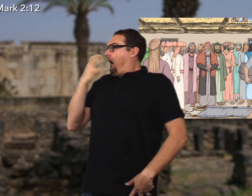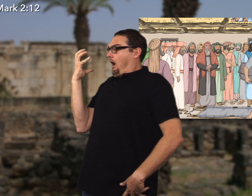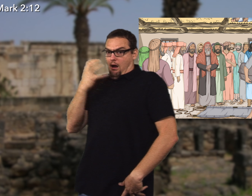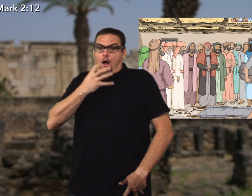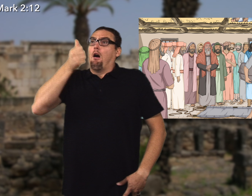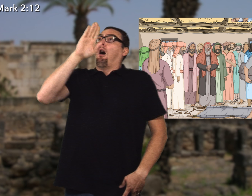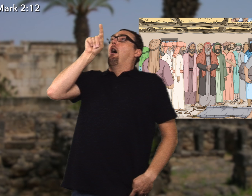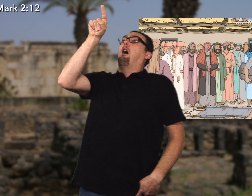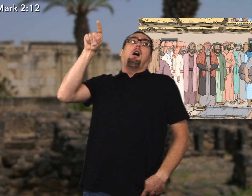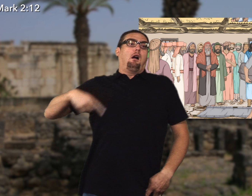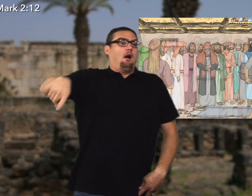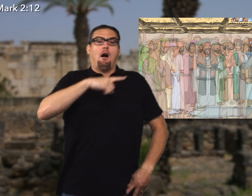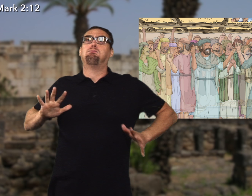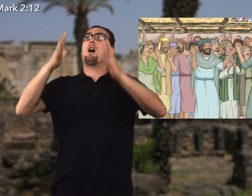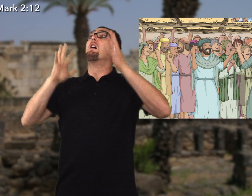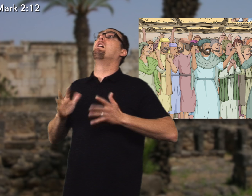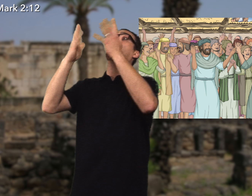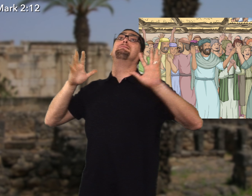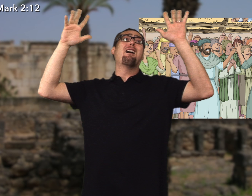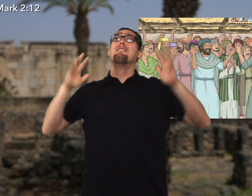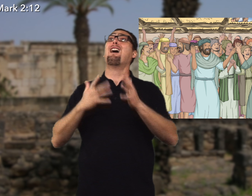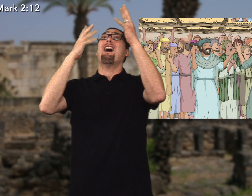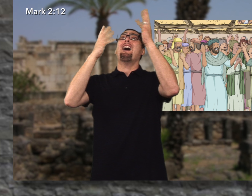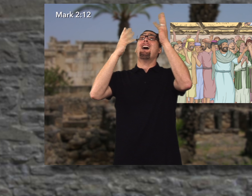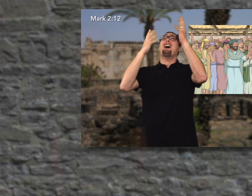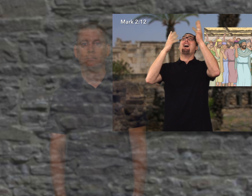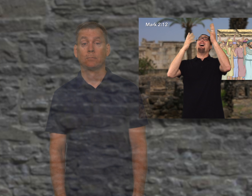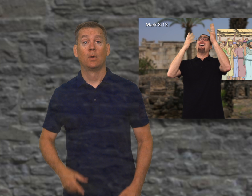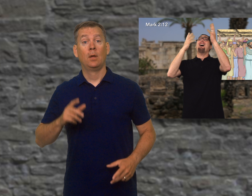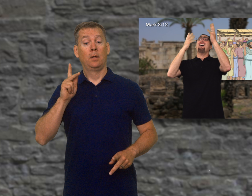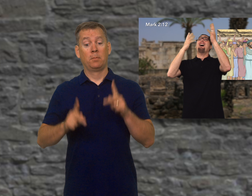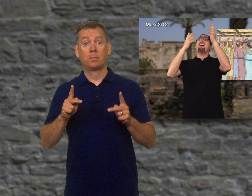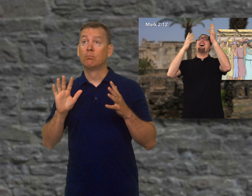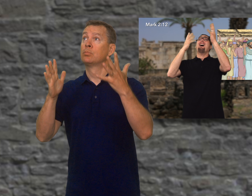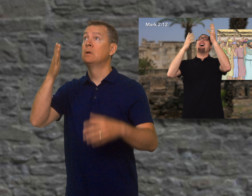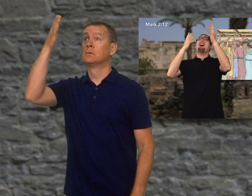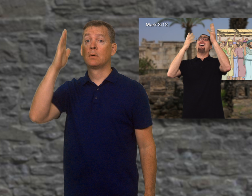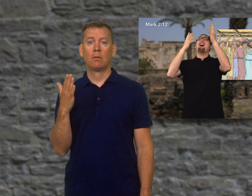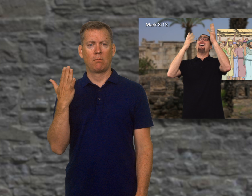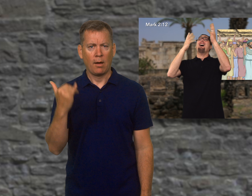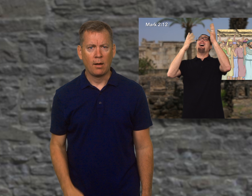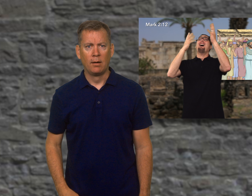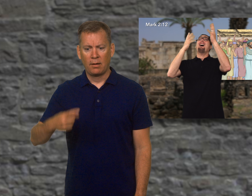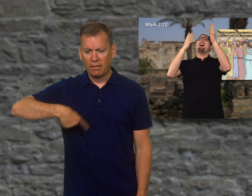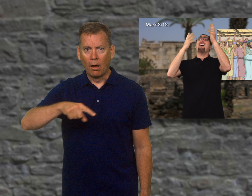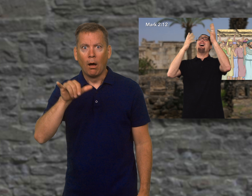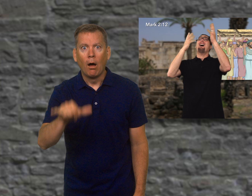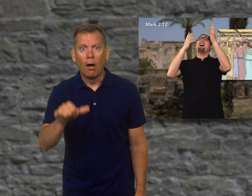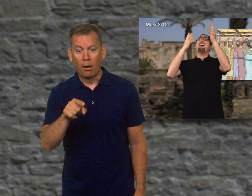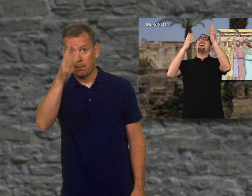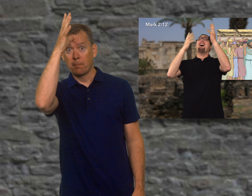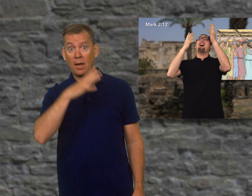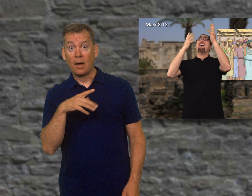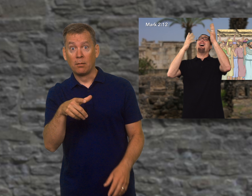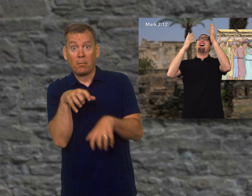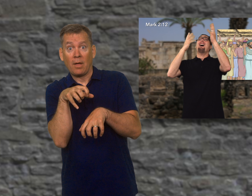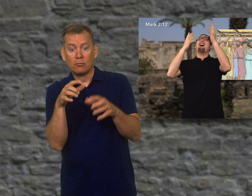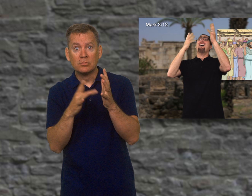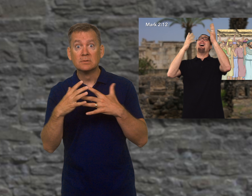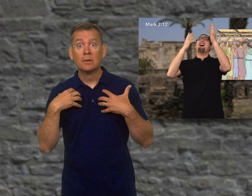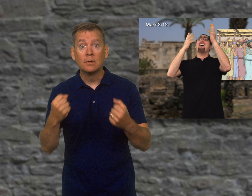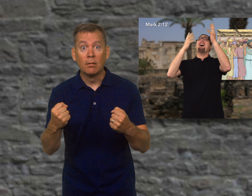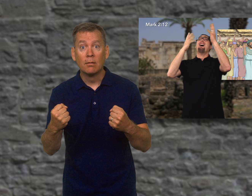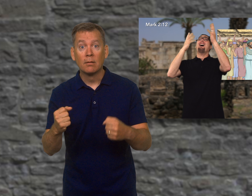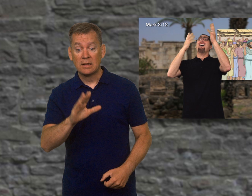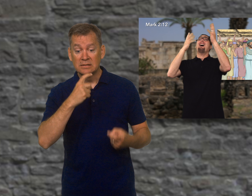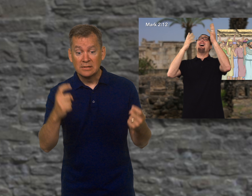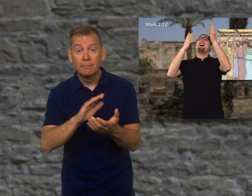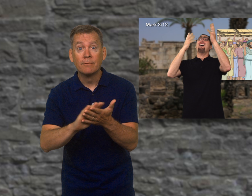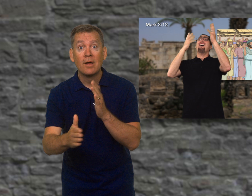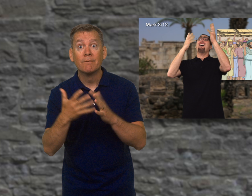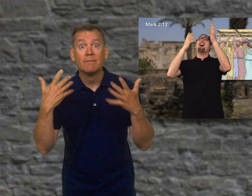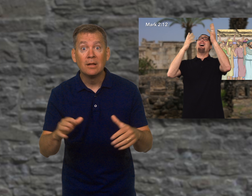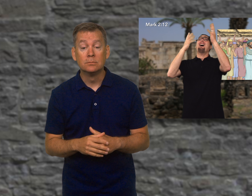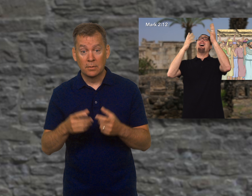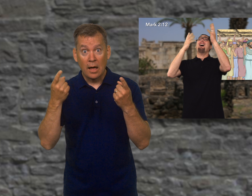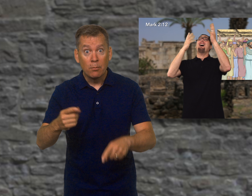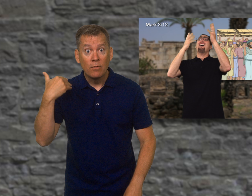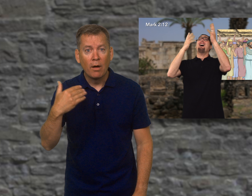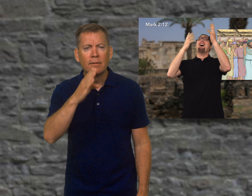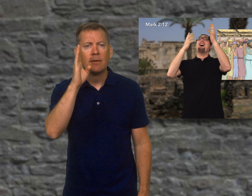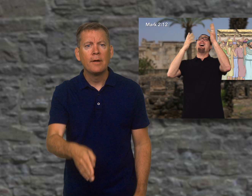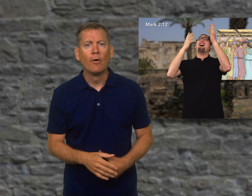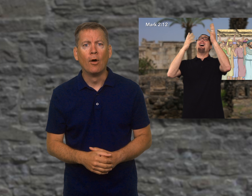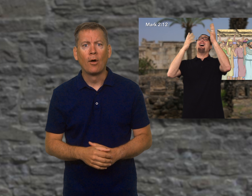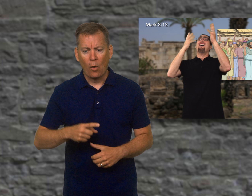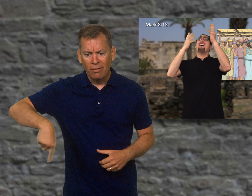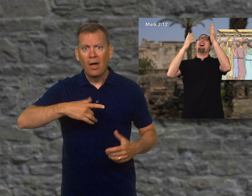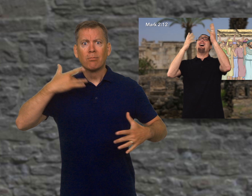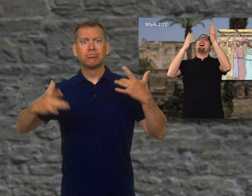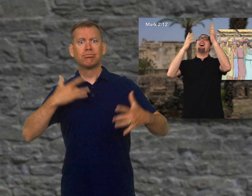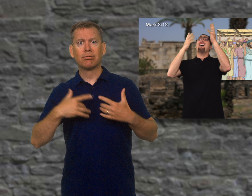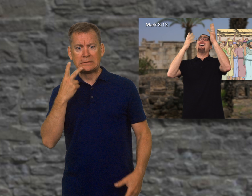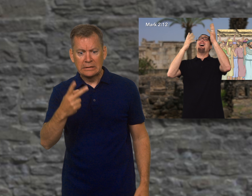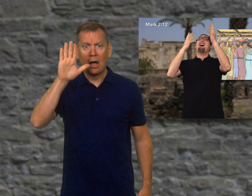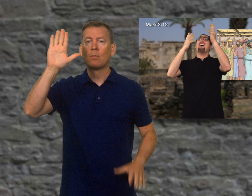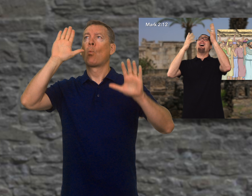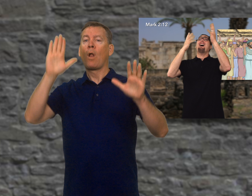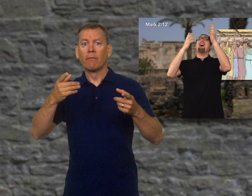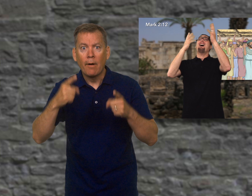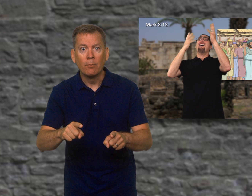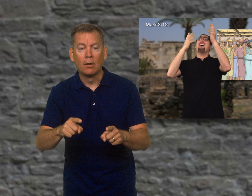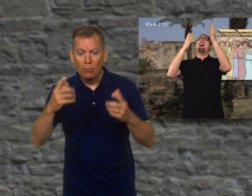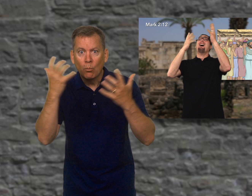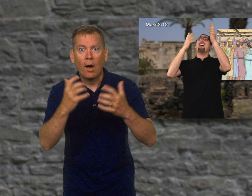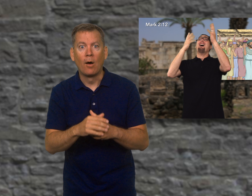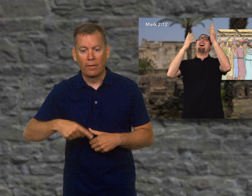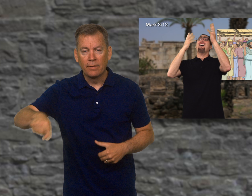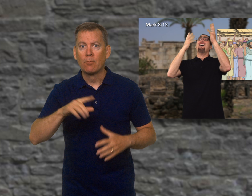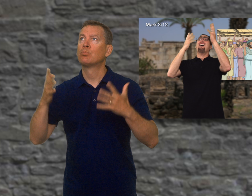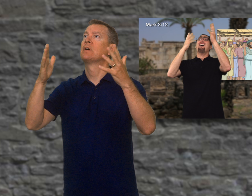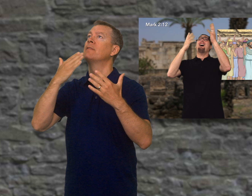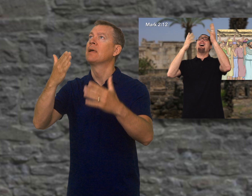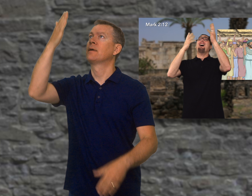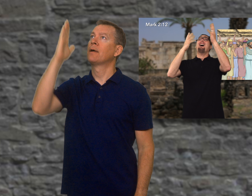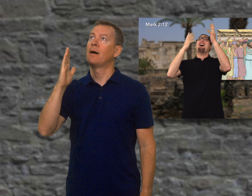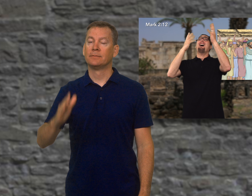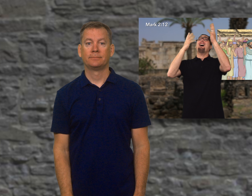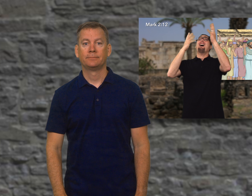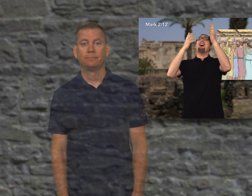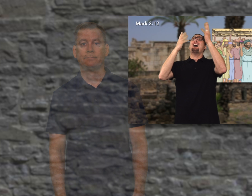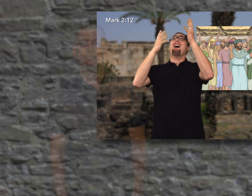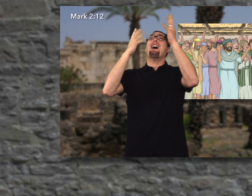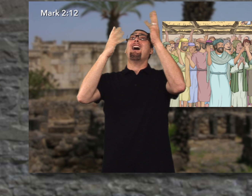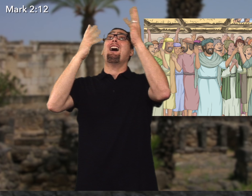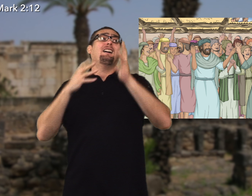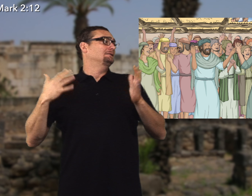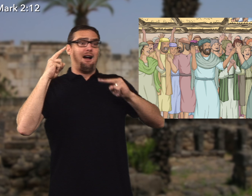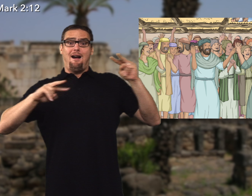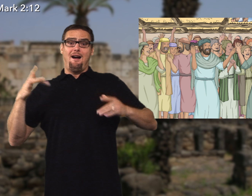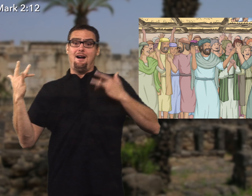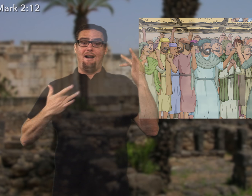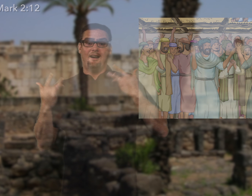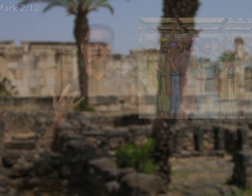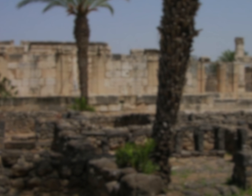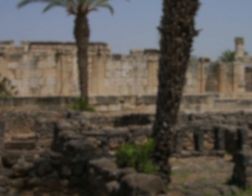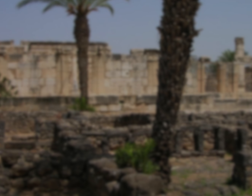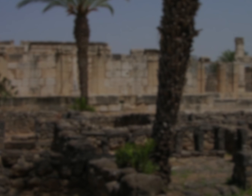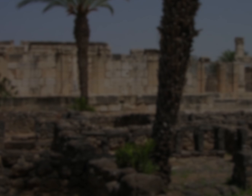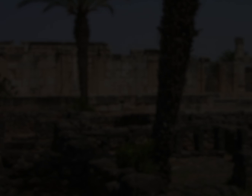As a result, they were all astounded and glorified God, saying, “We have never seen anything like this!”